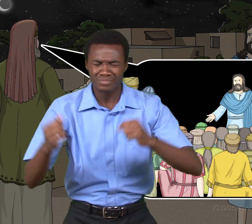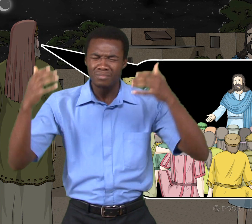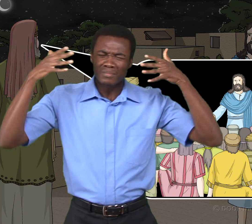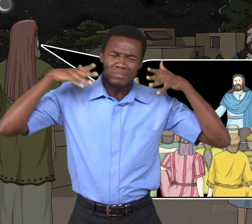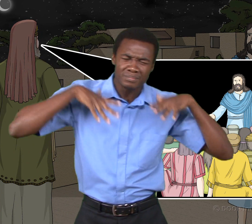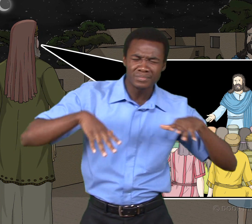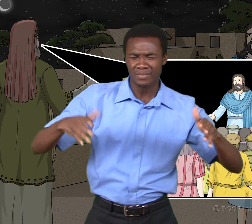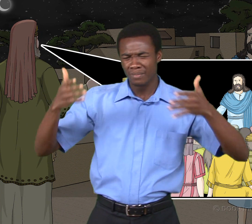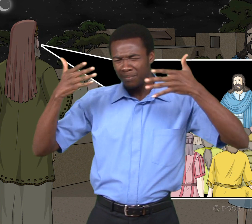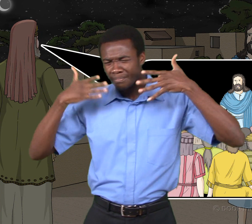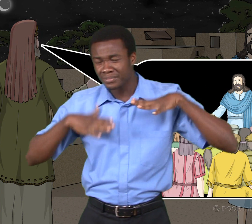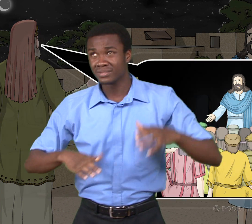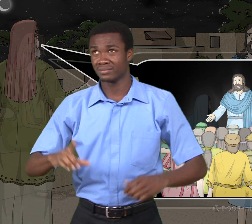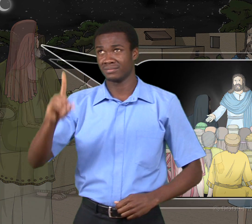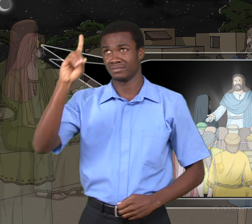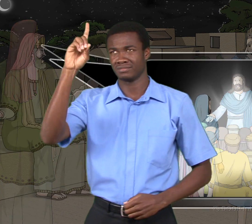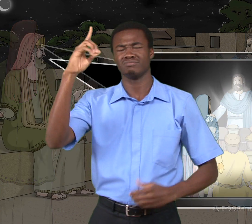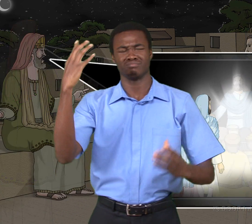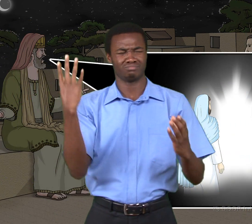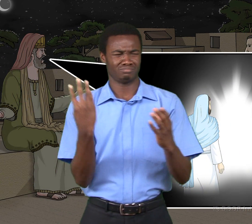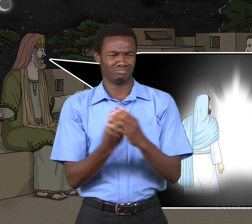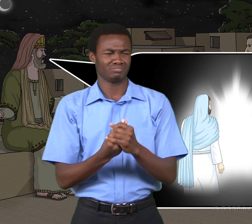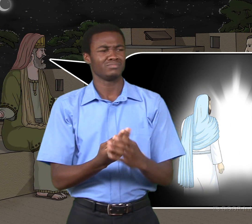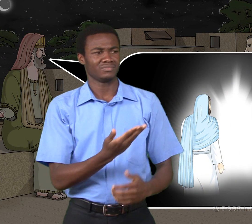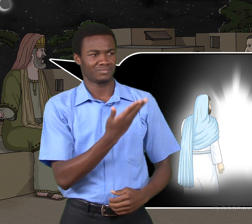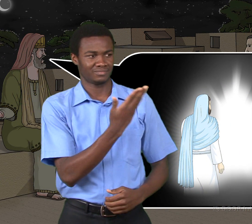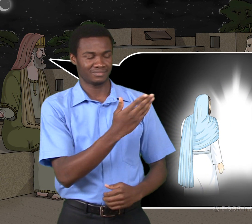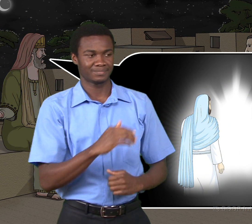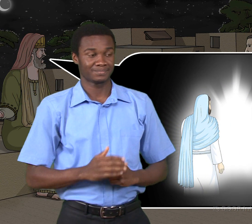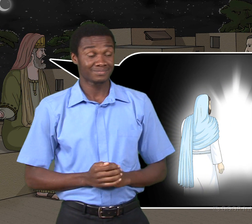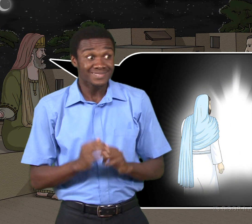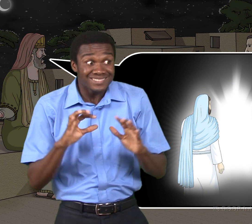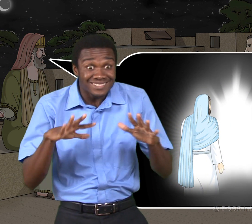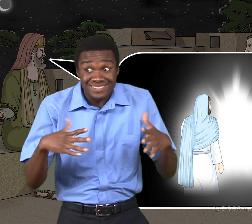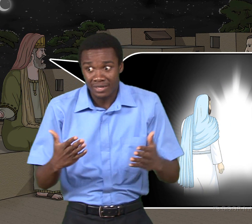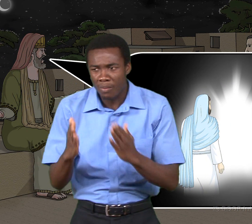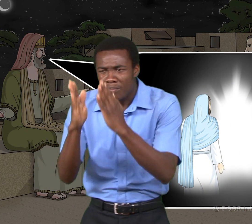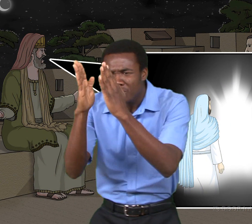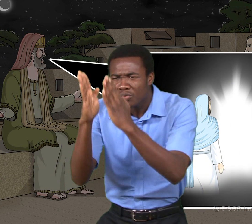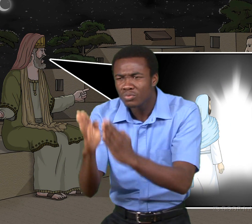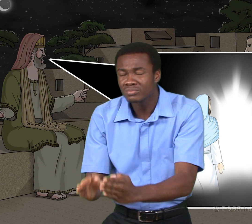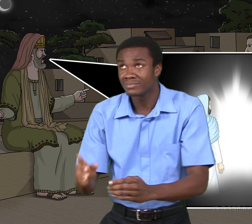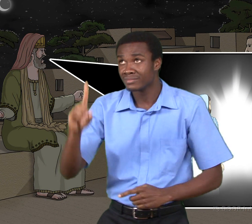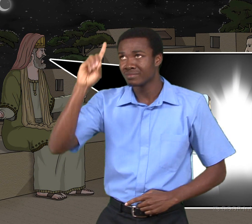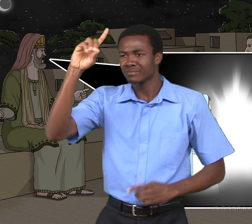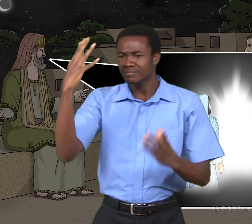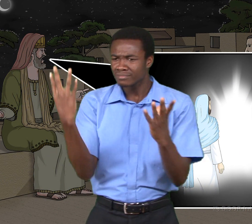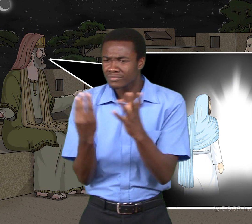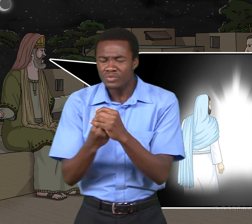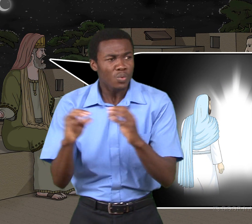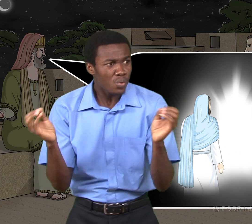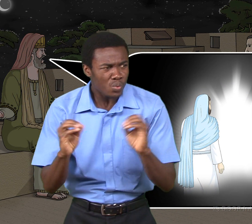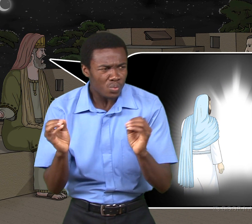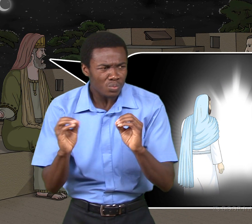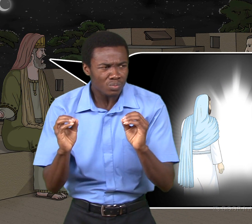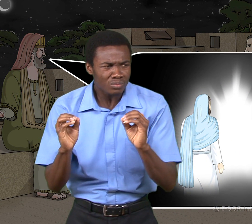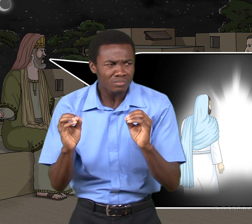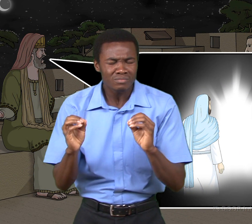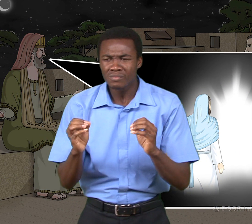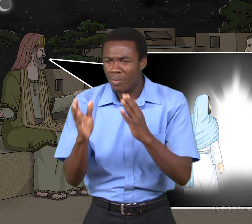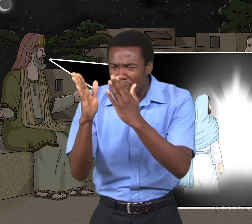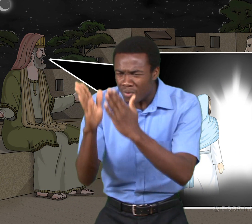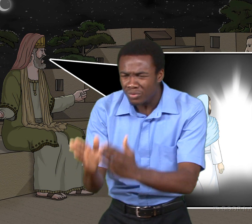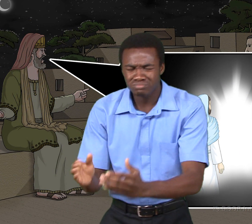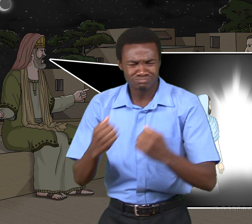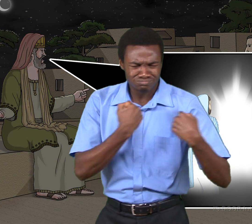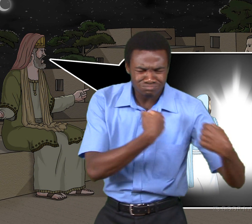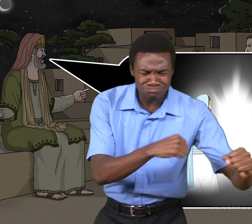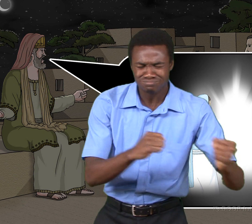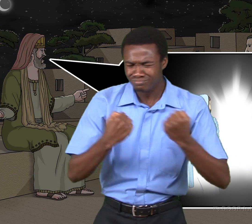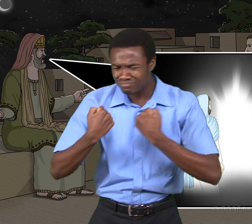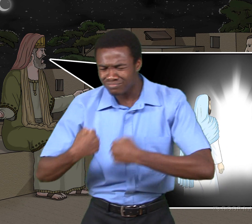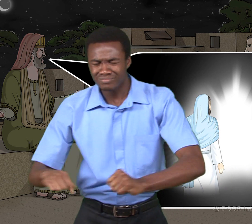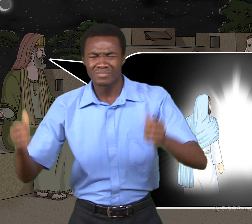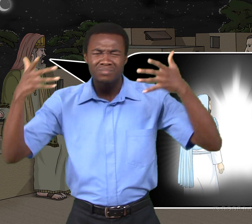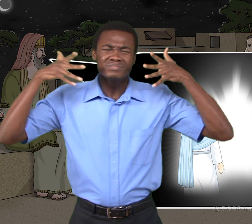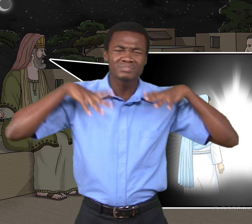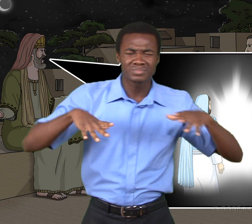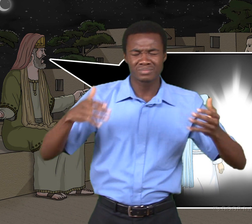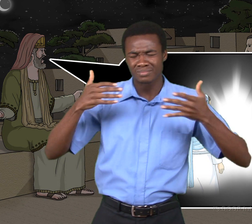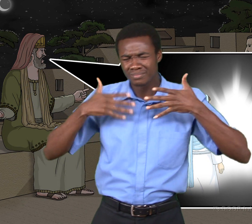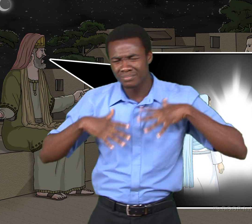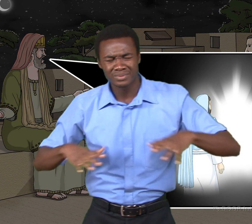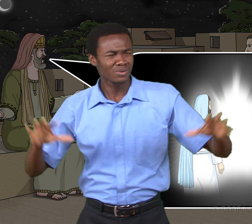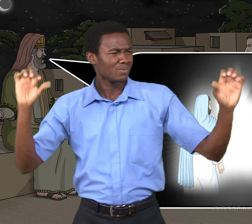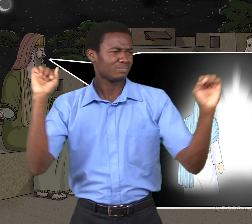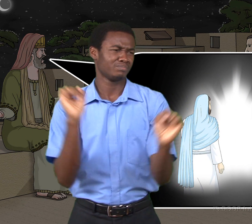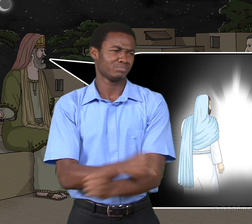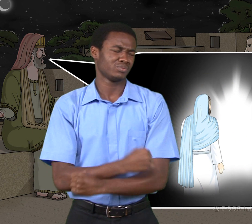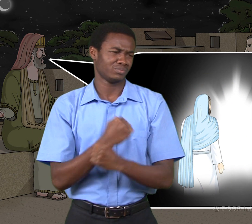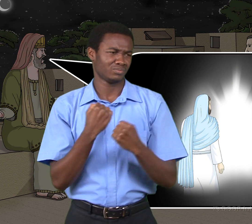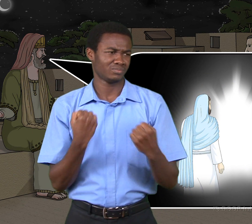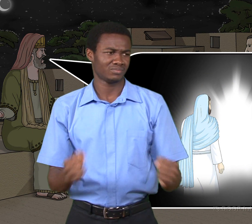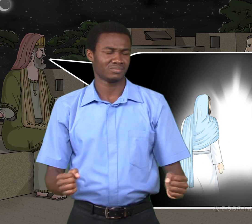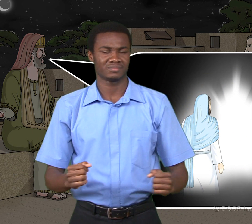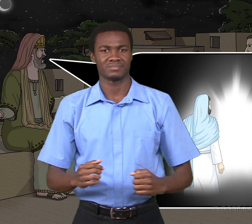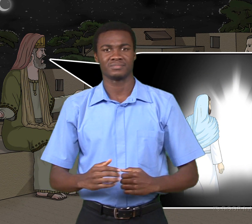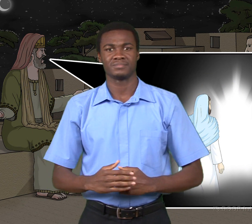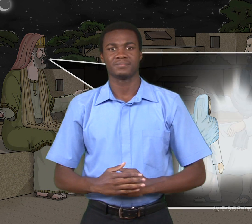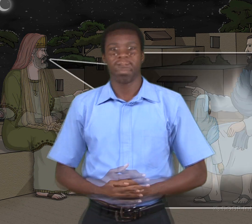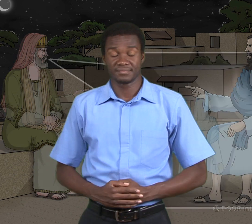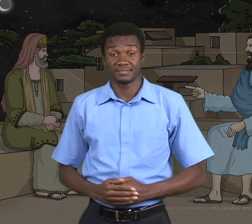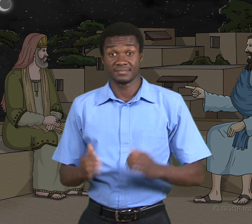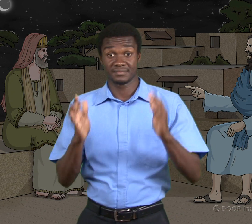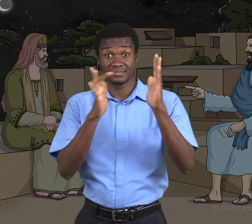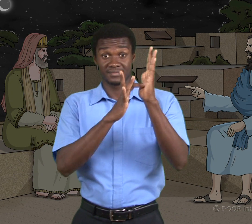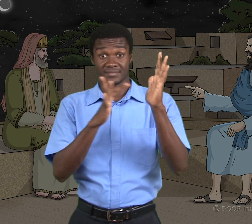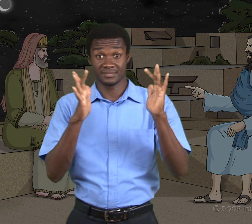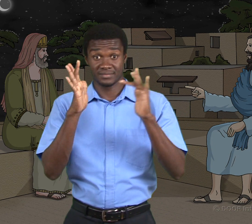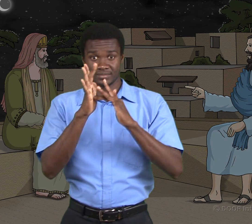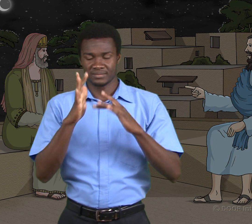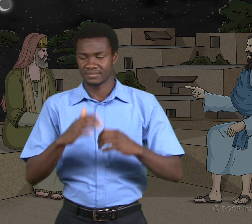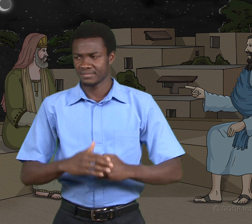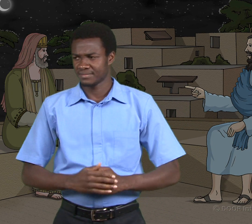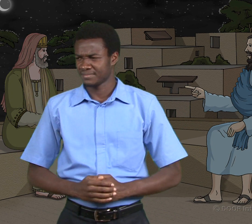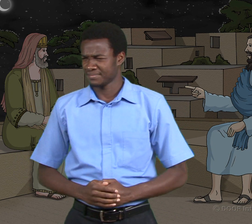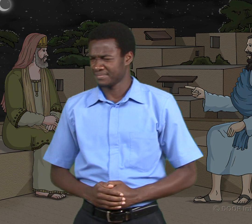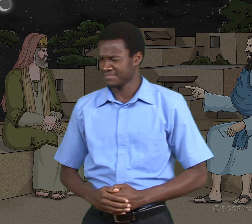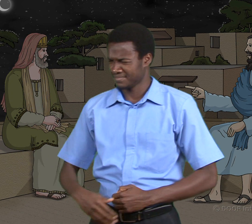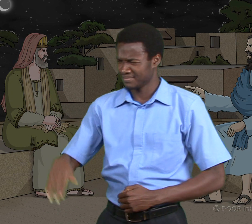For no one could perform the signs You are doing if God were not with him.”